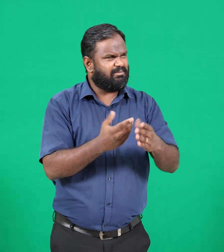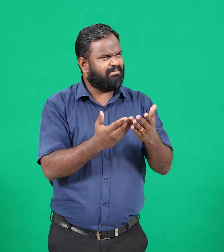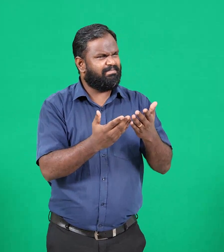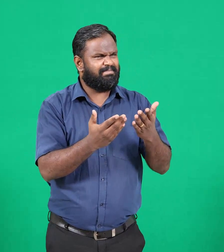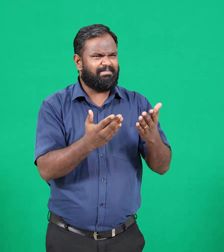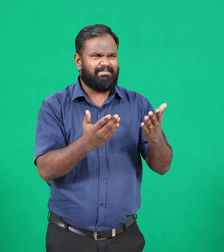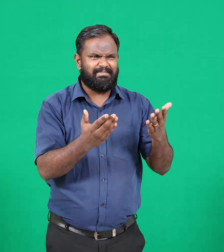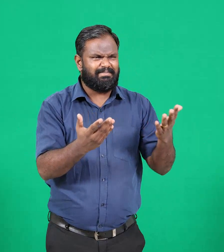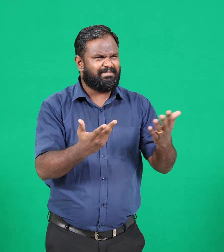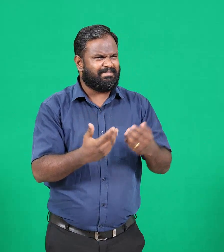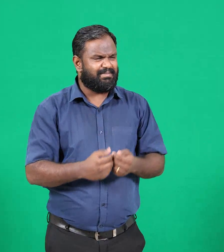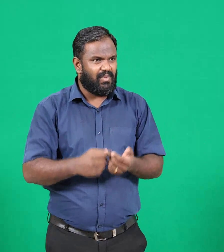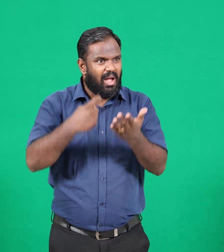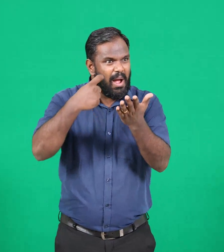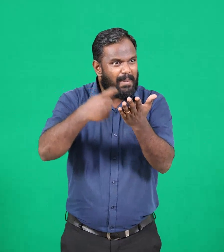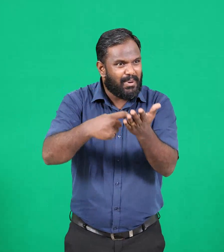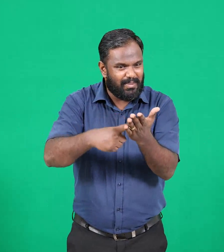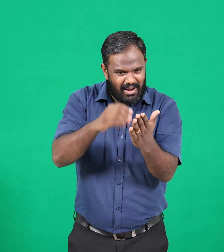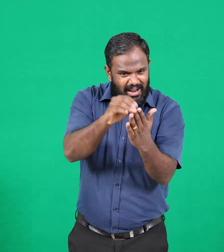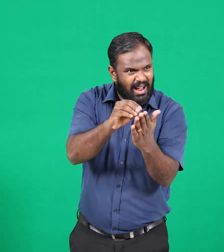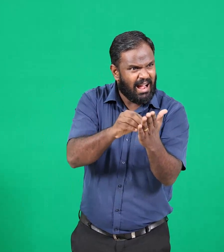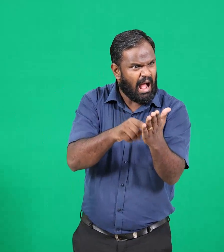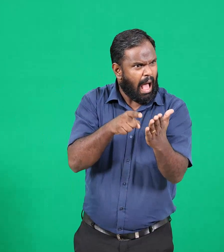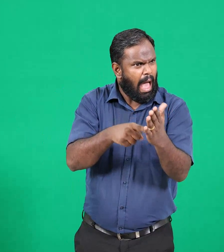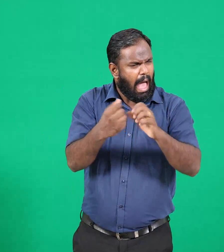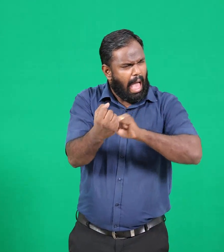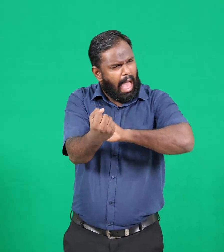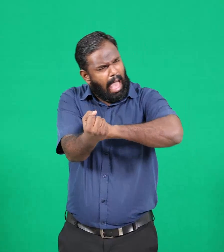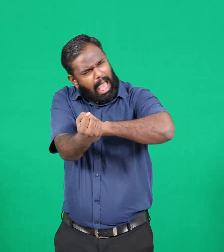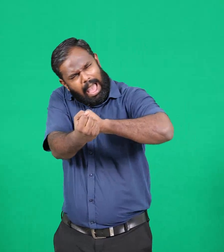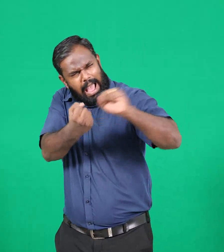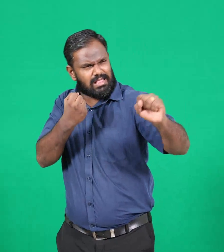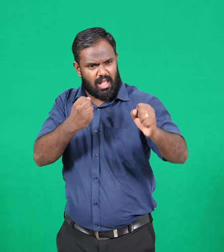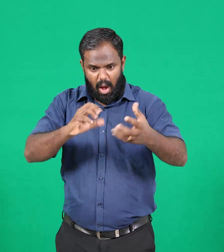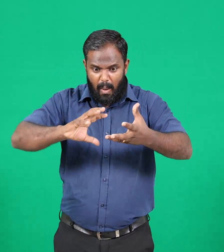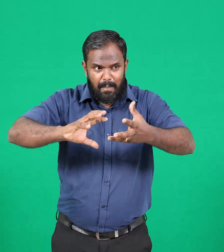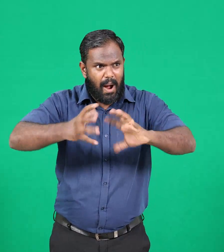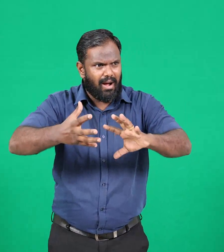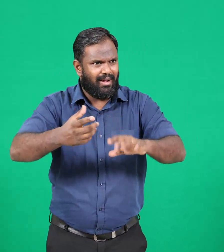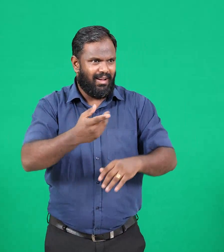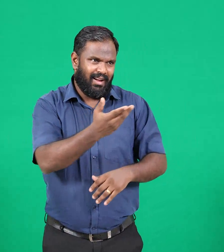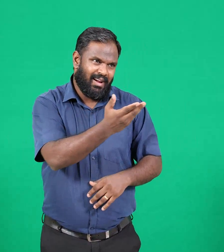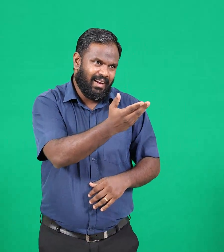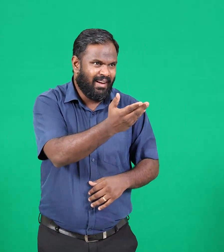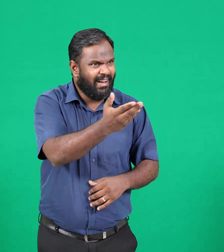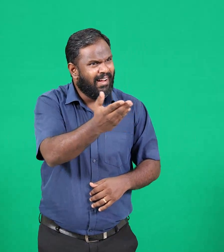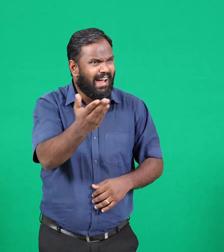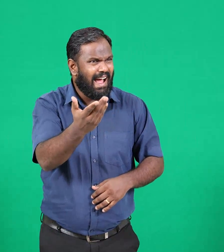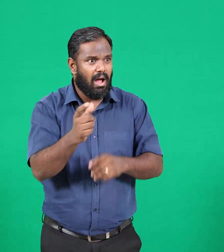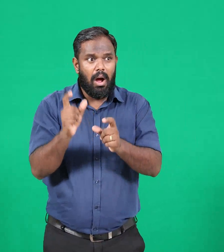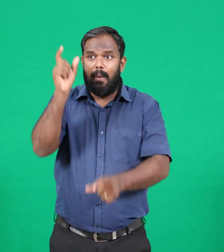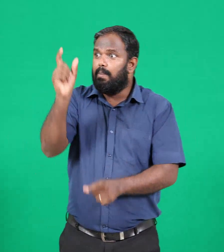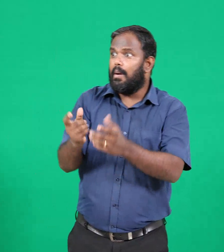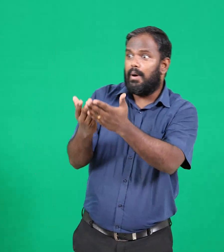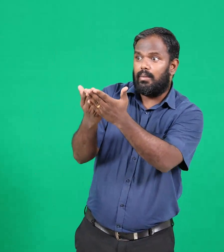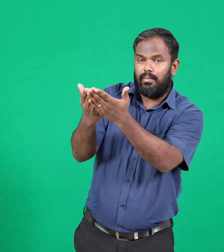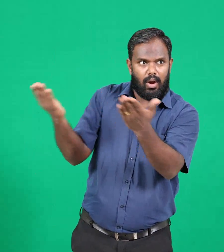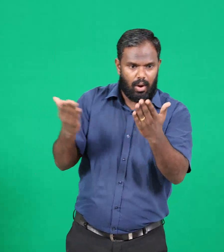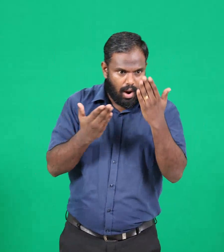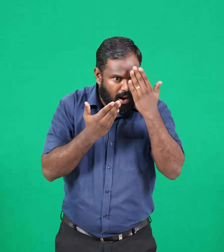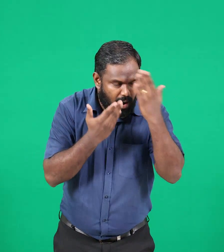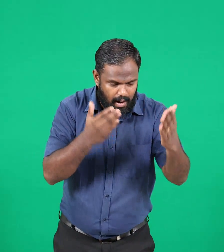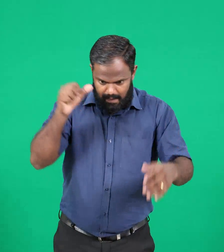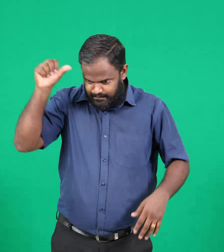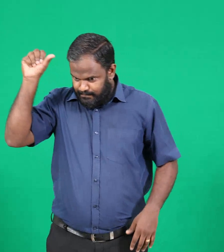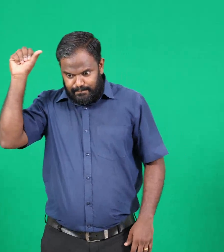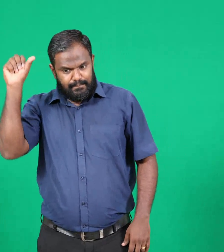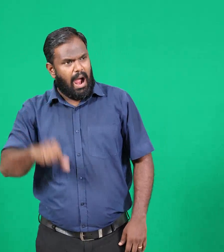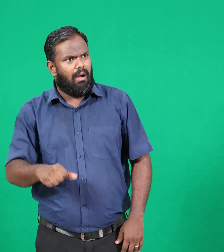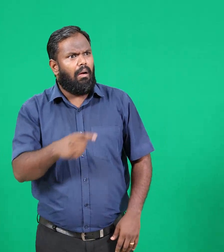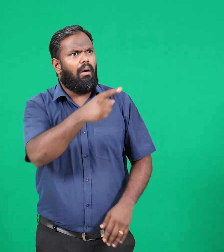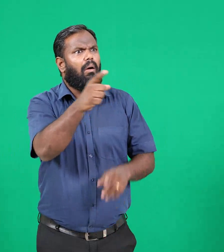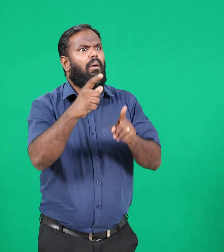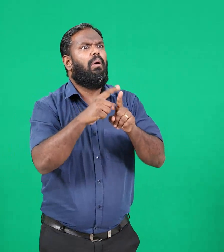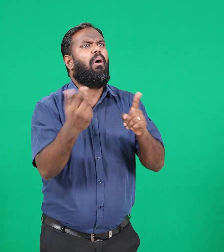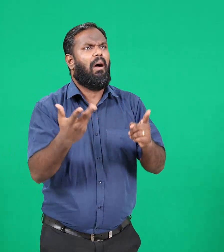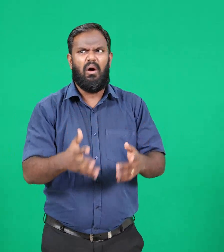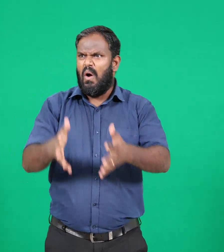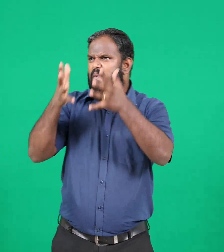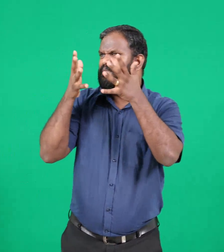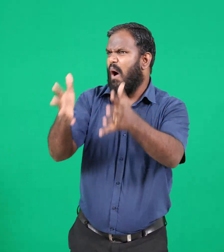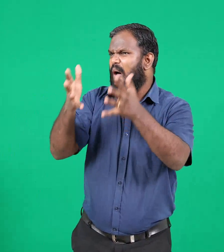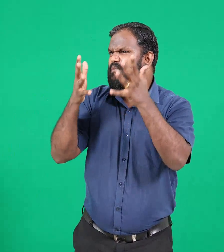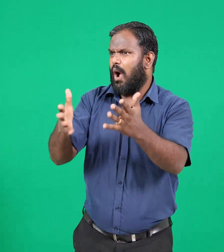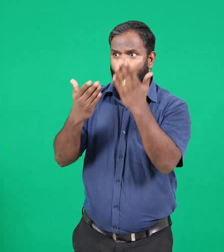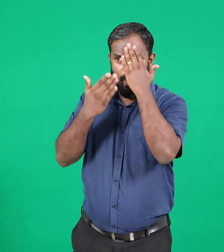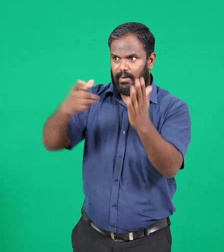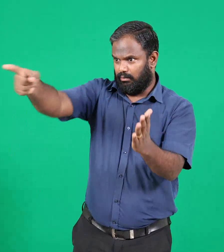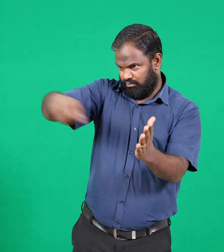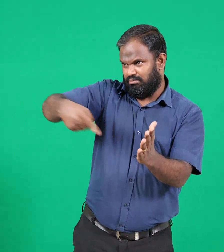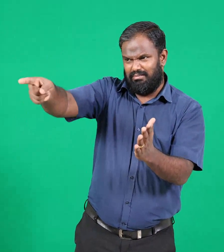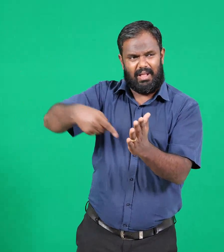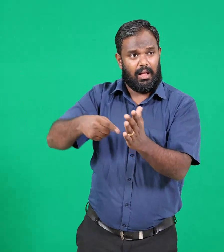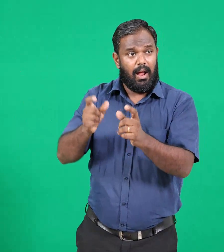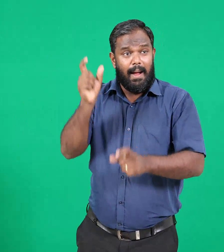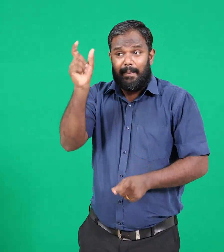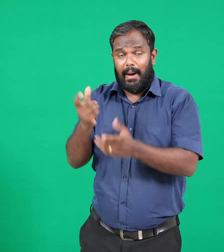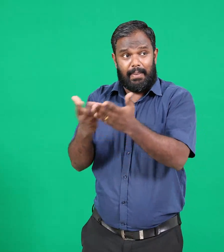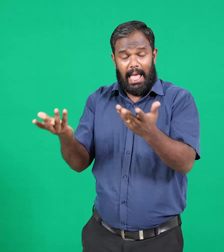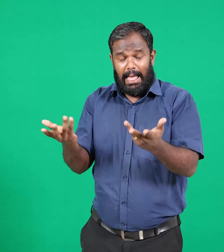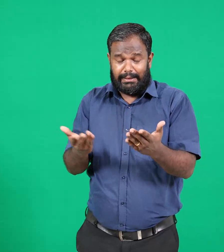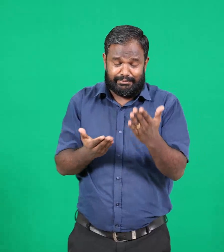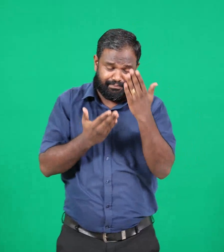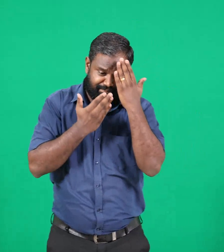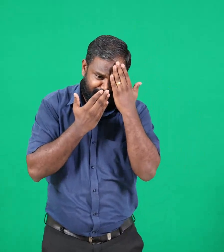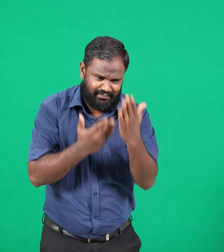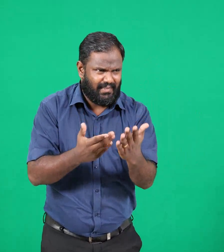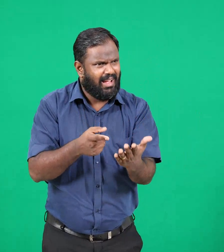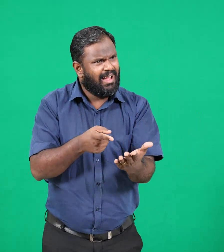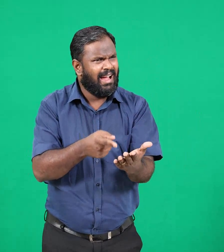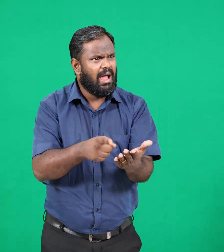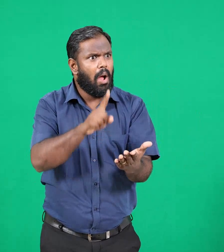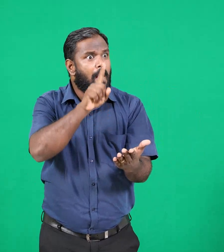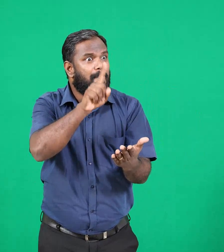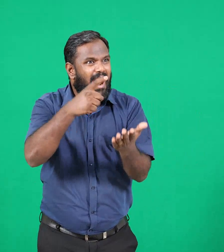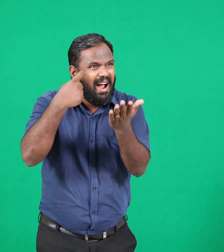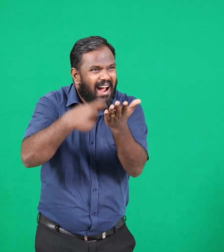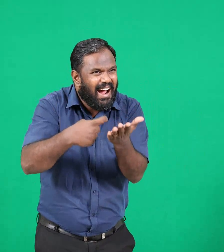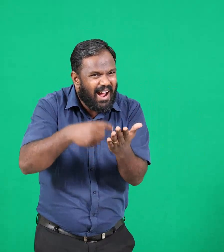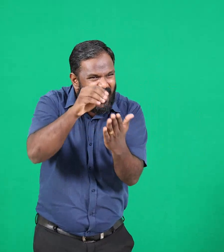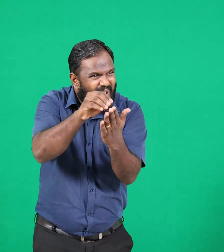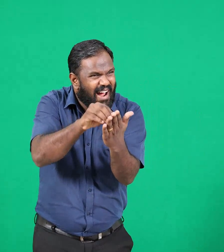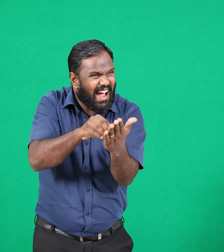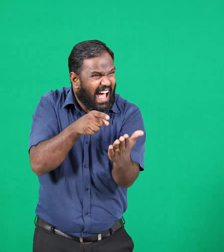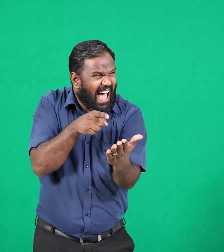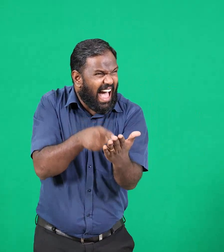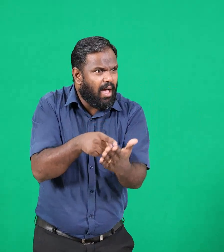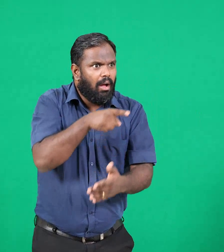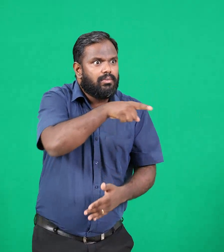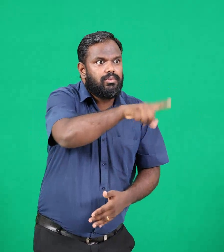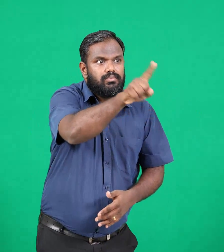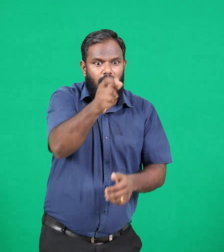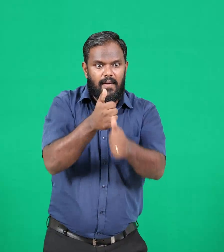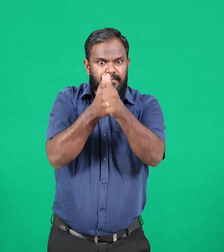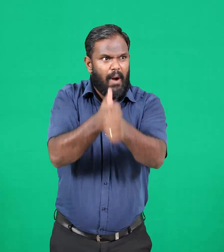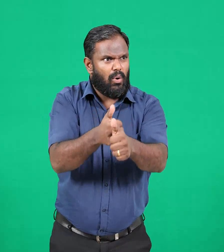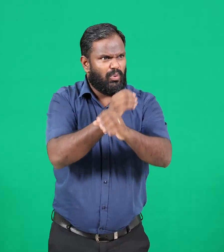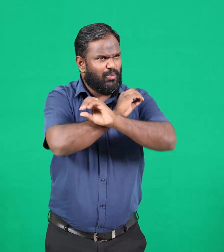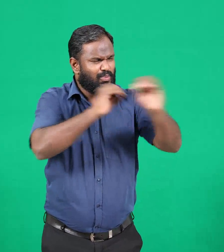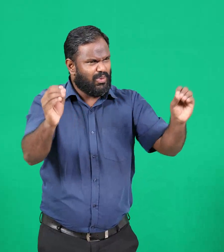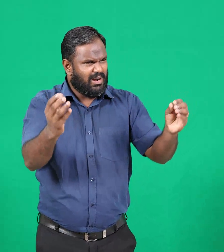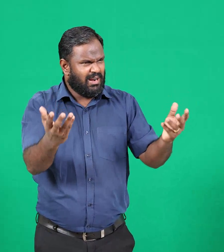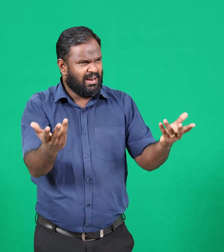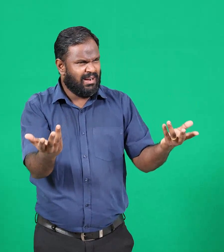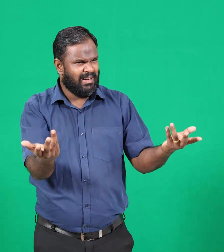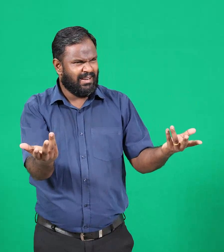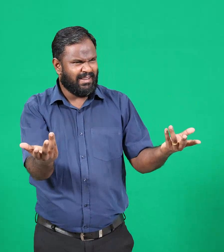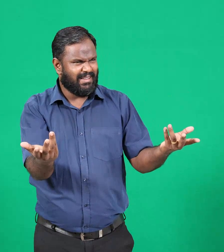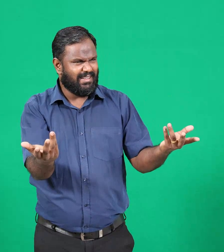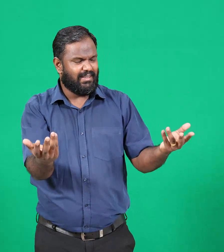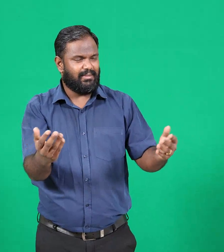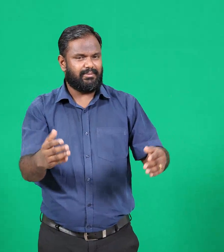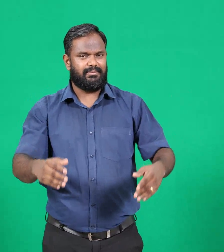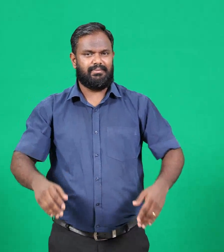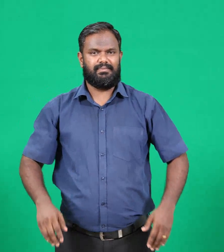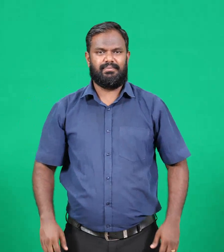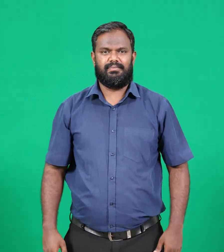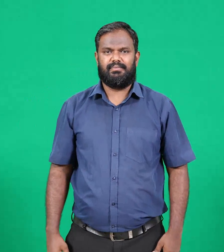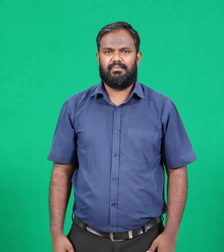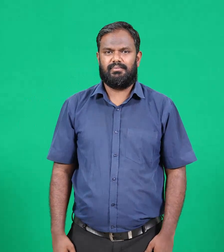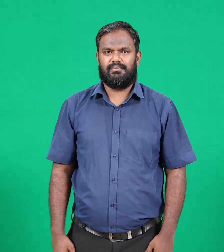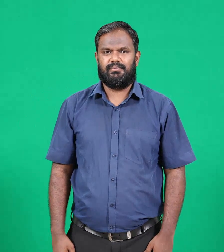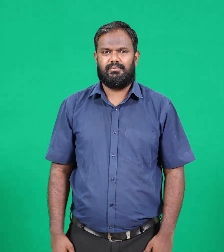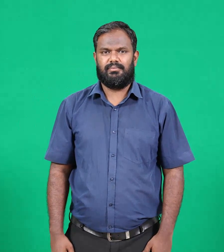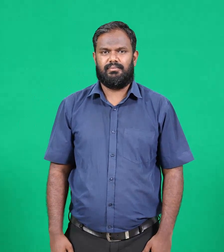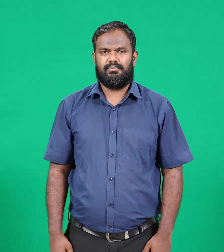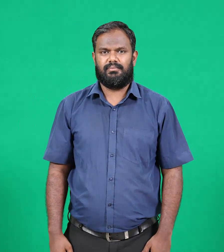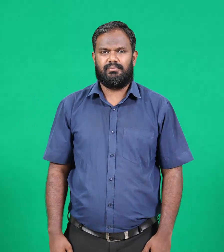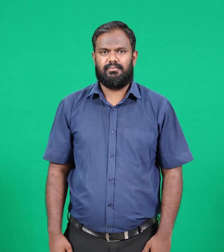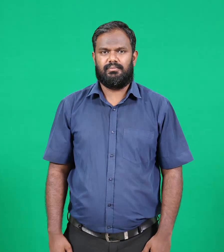" You weigh men down with heavy burdens, but you yourselves will not lift a finger to lighten their load.